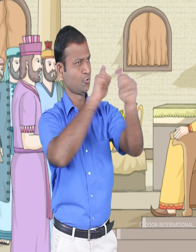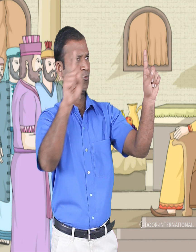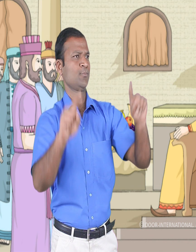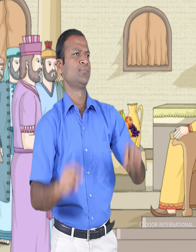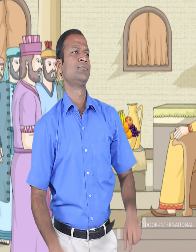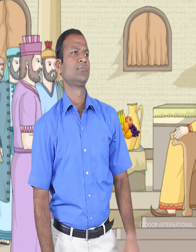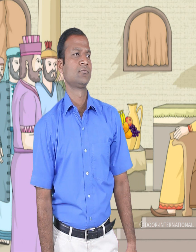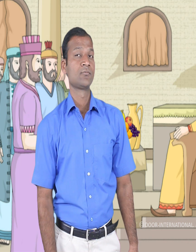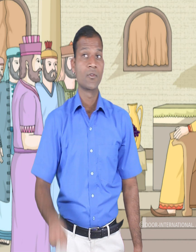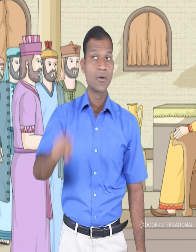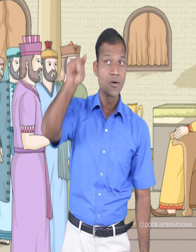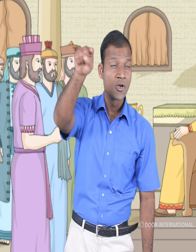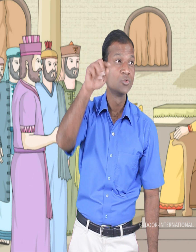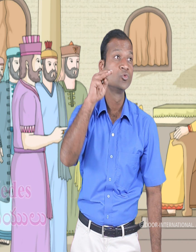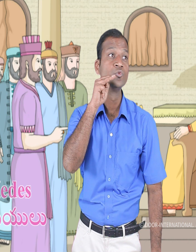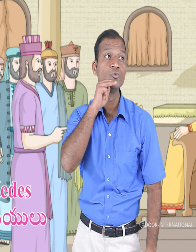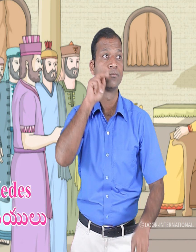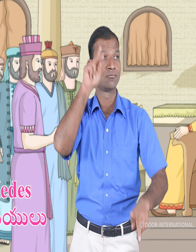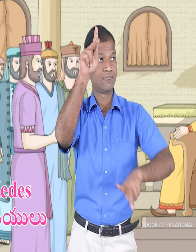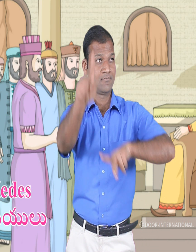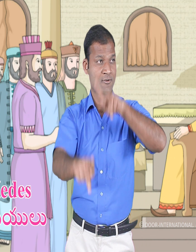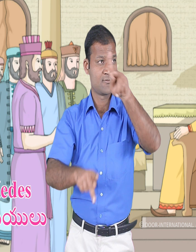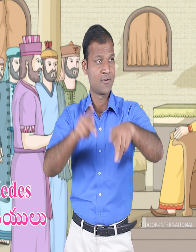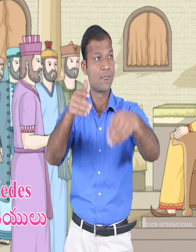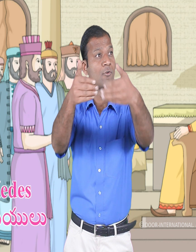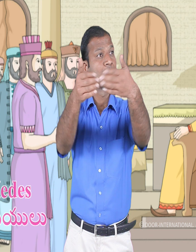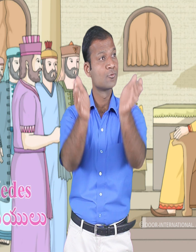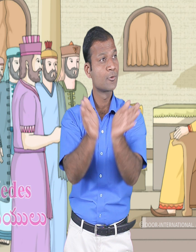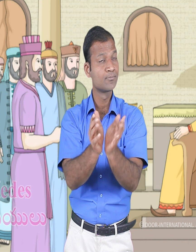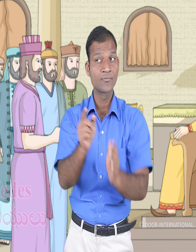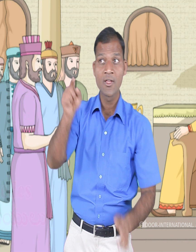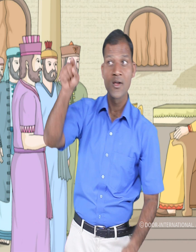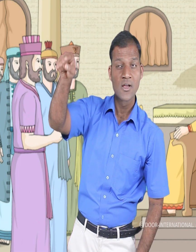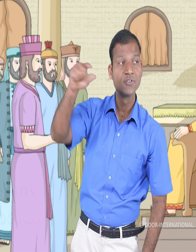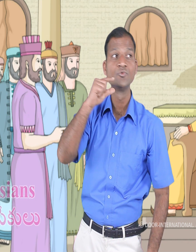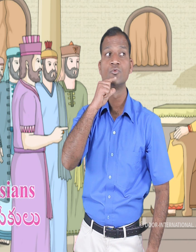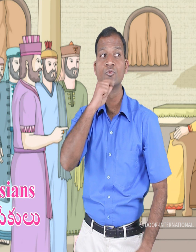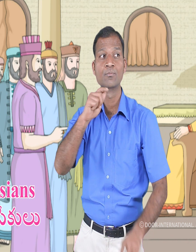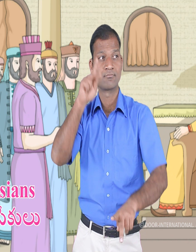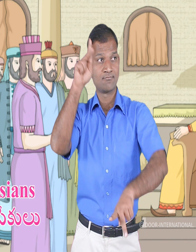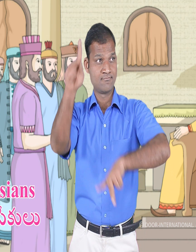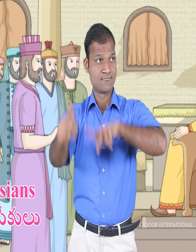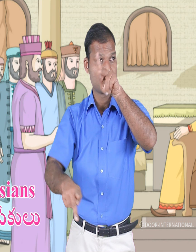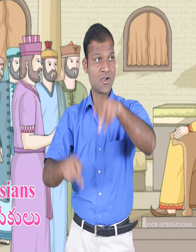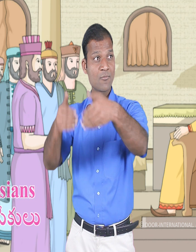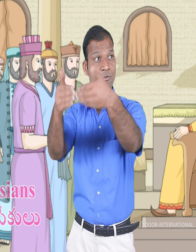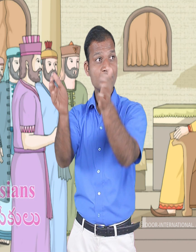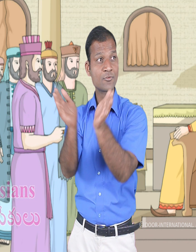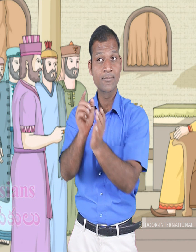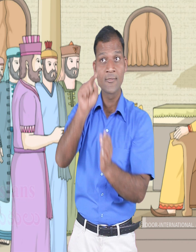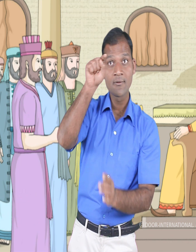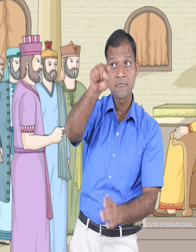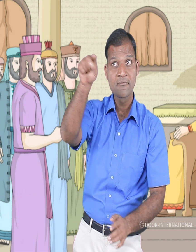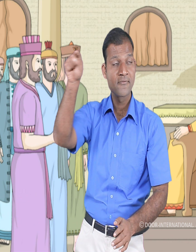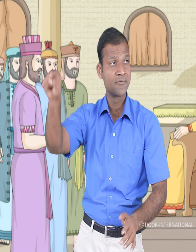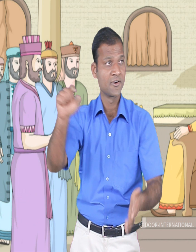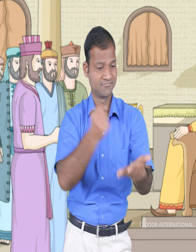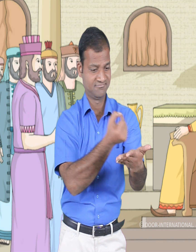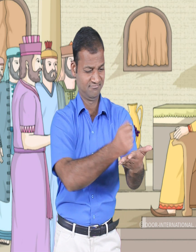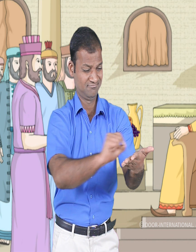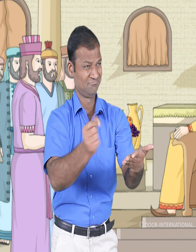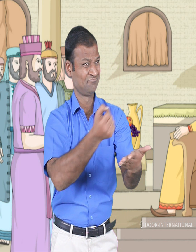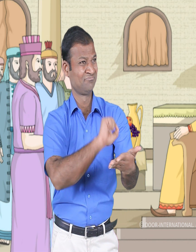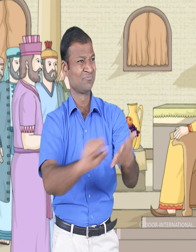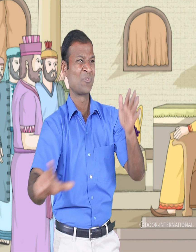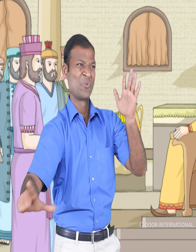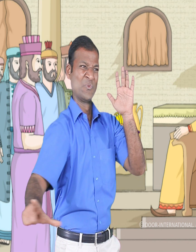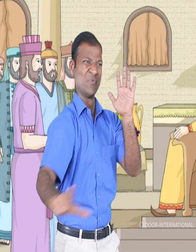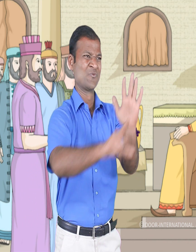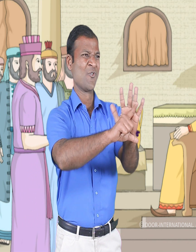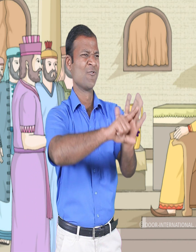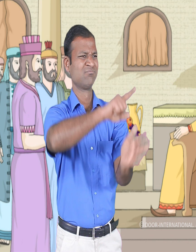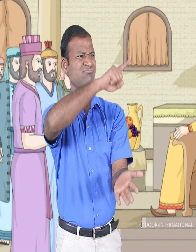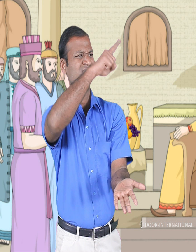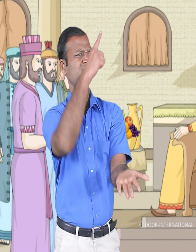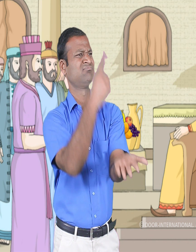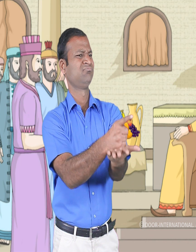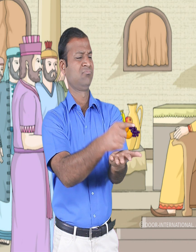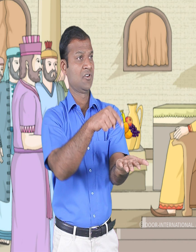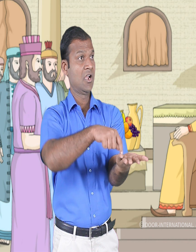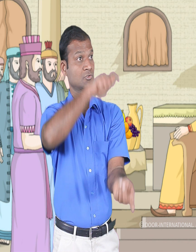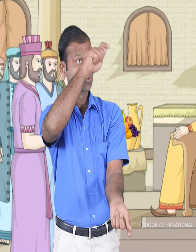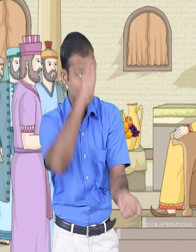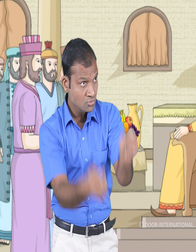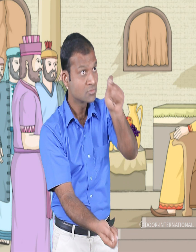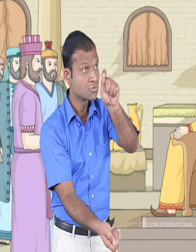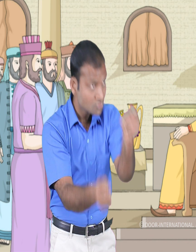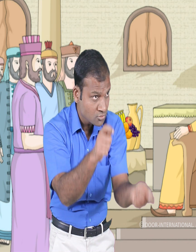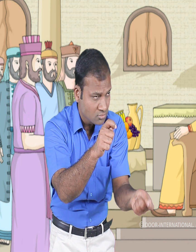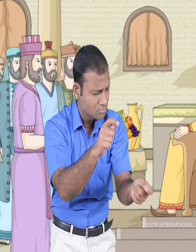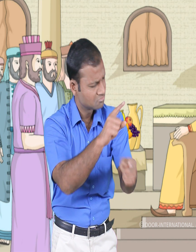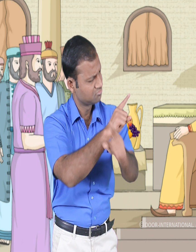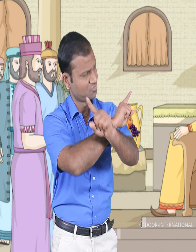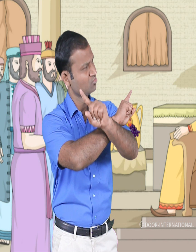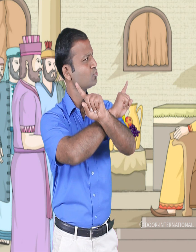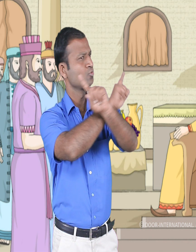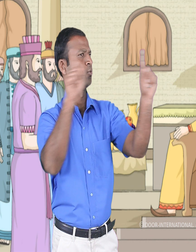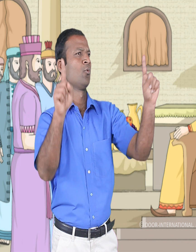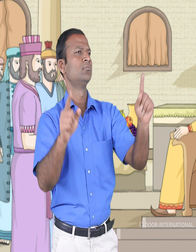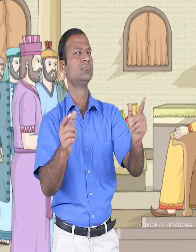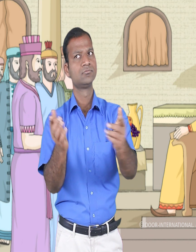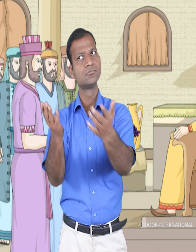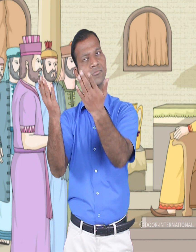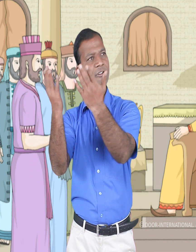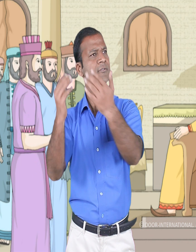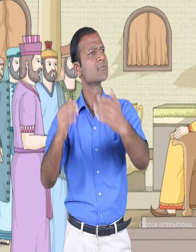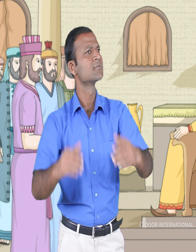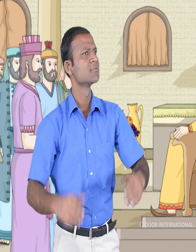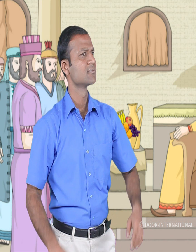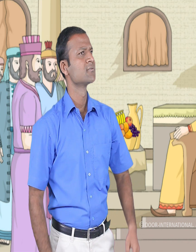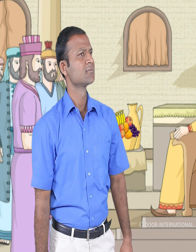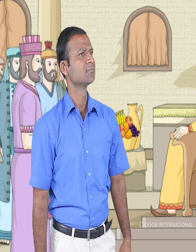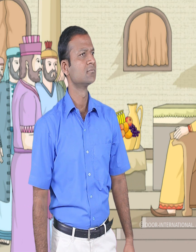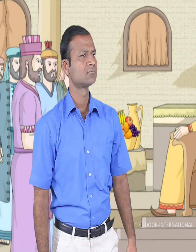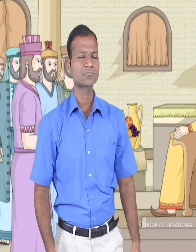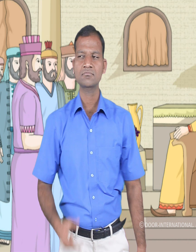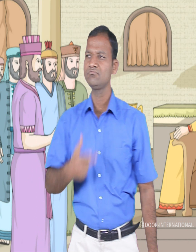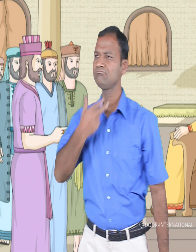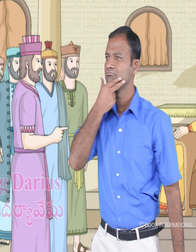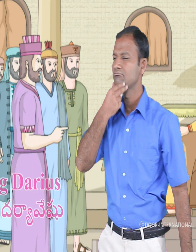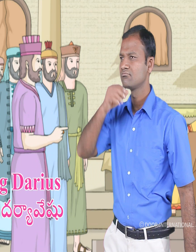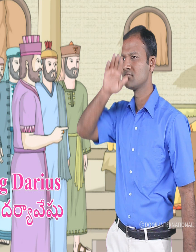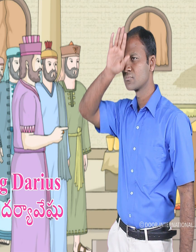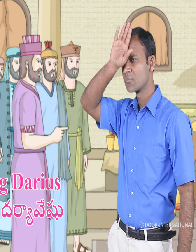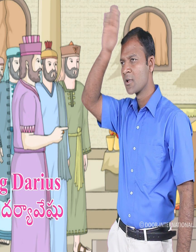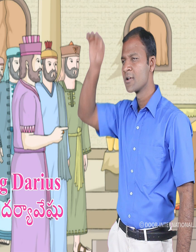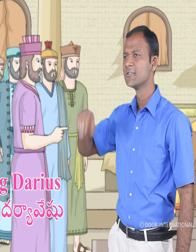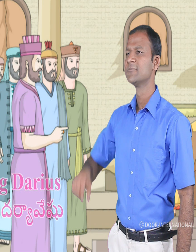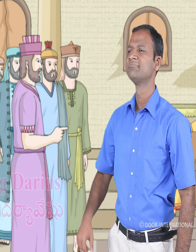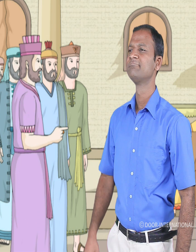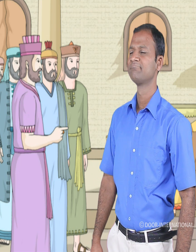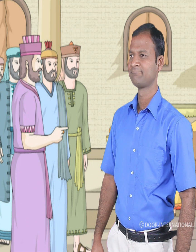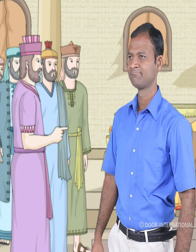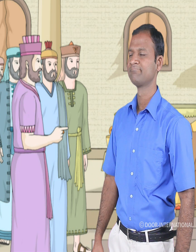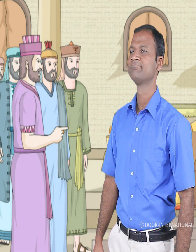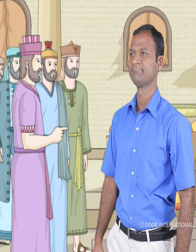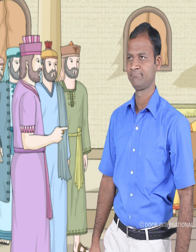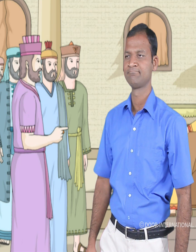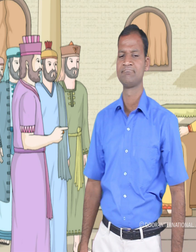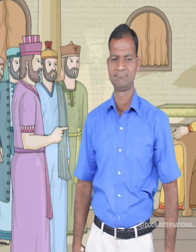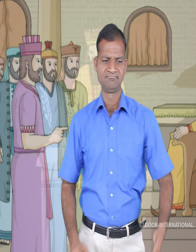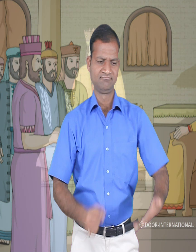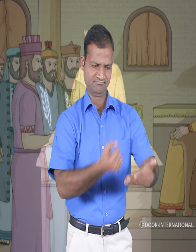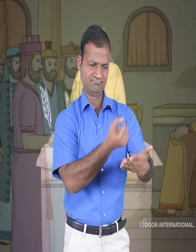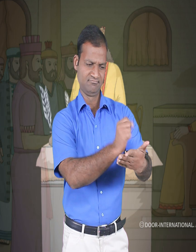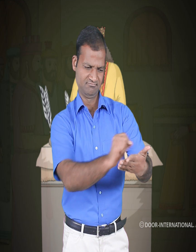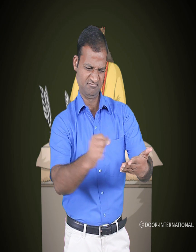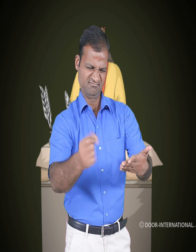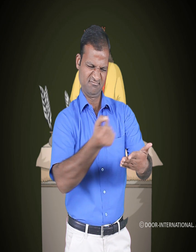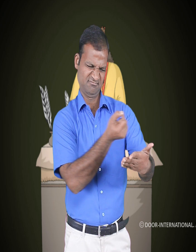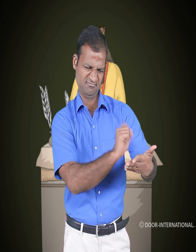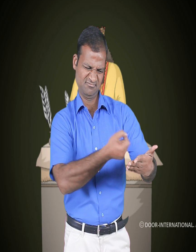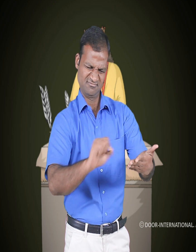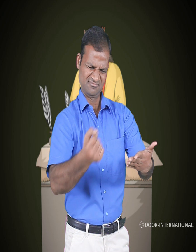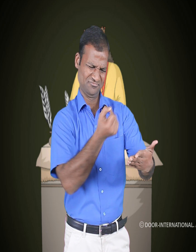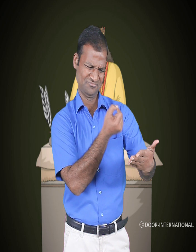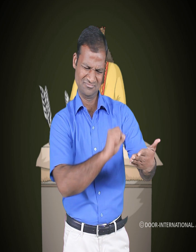Therefore, O king, establish the decree and sign the document so that it cannot be changed—in accordance with the law of the Medes and Persians, which cannot be repealed.”